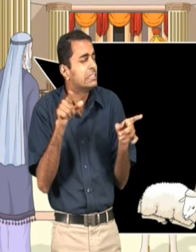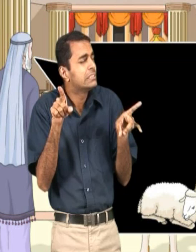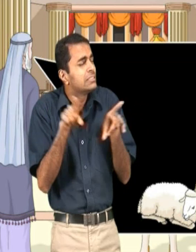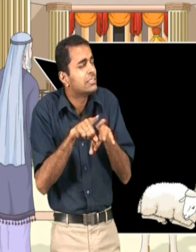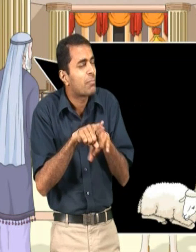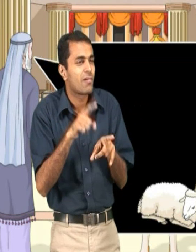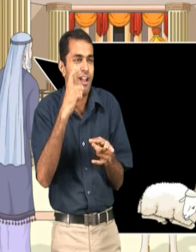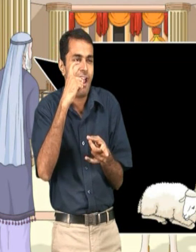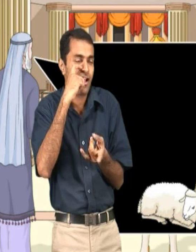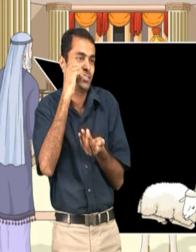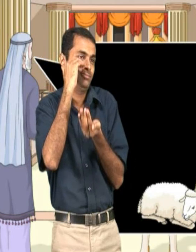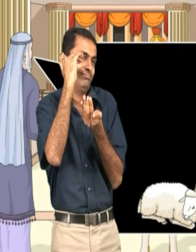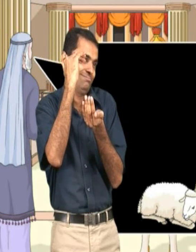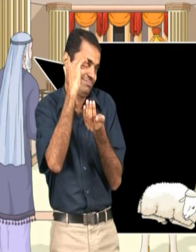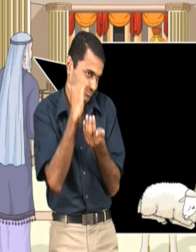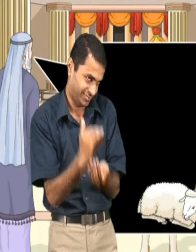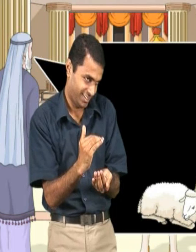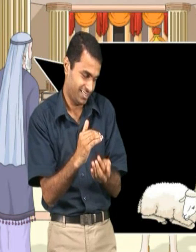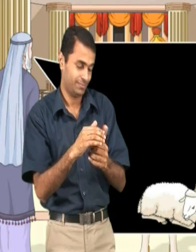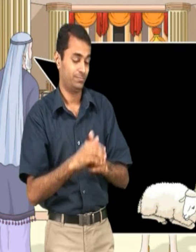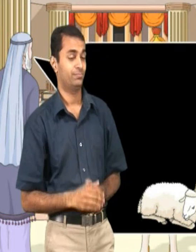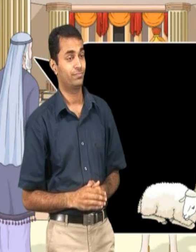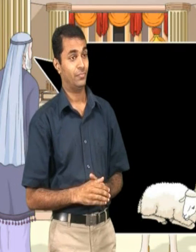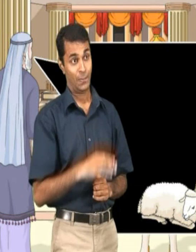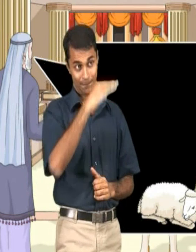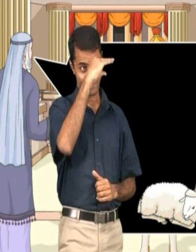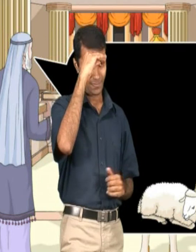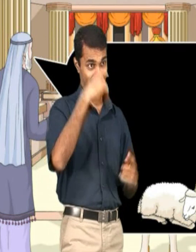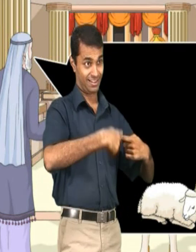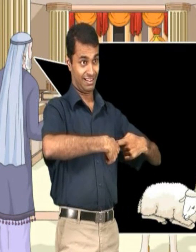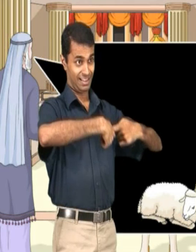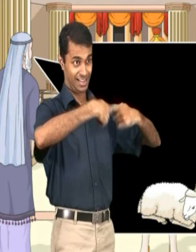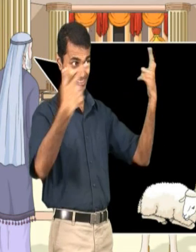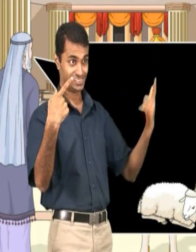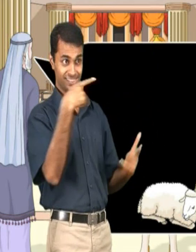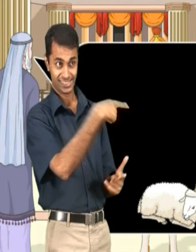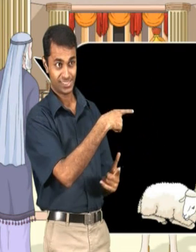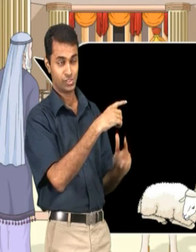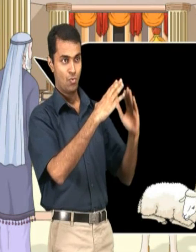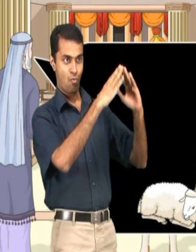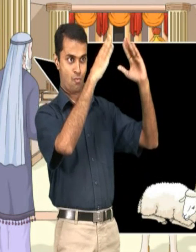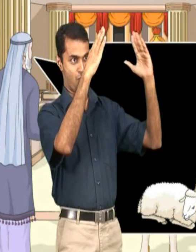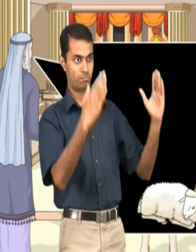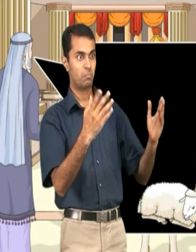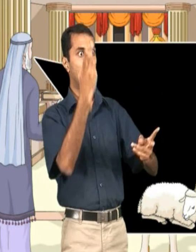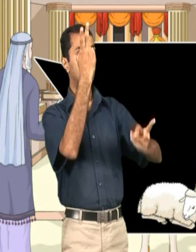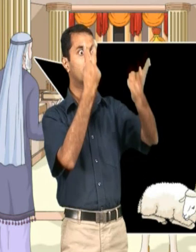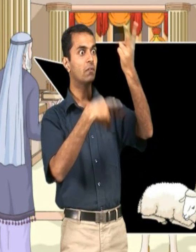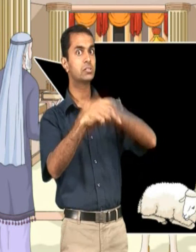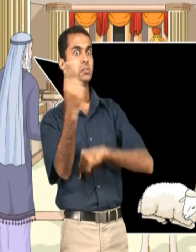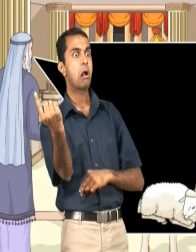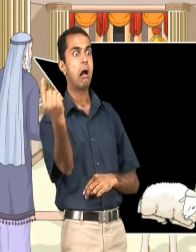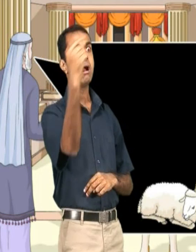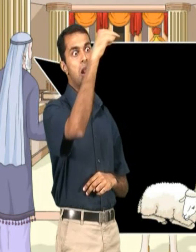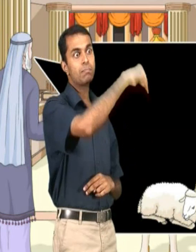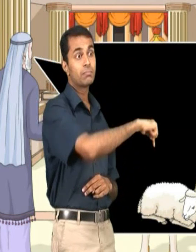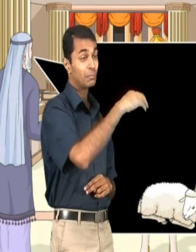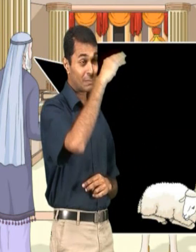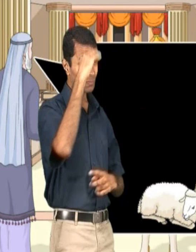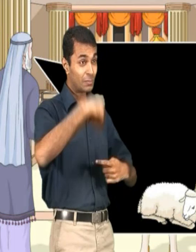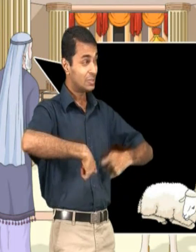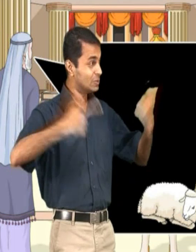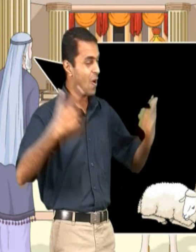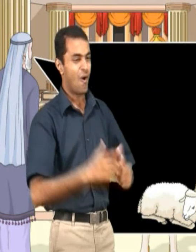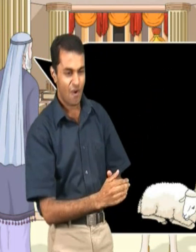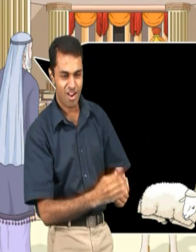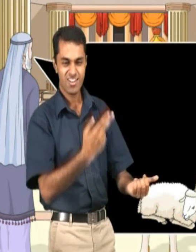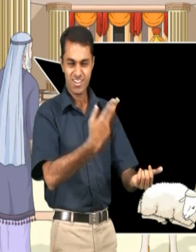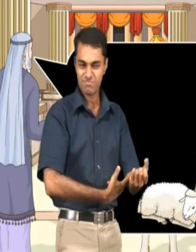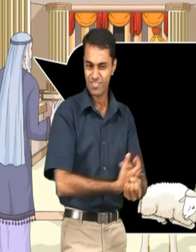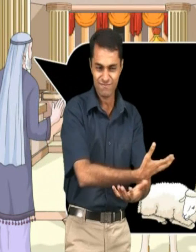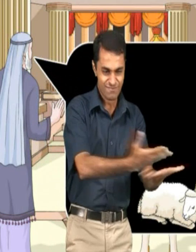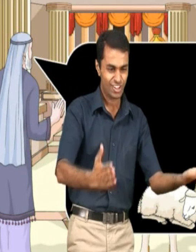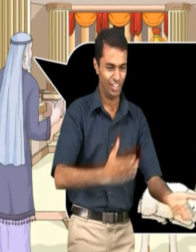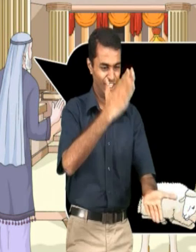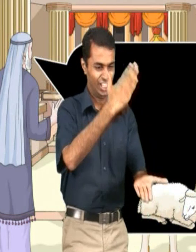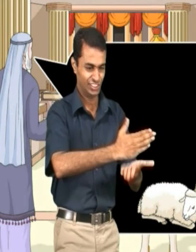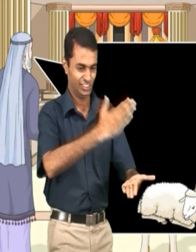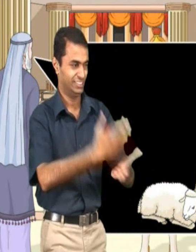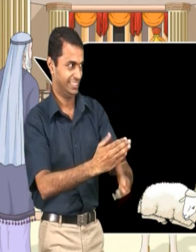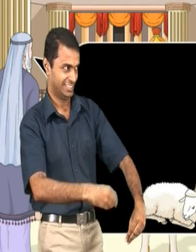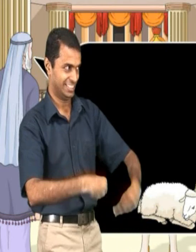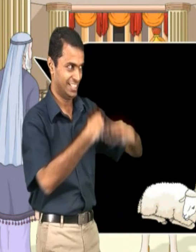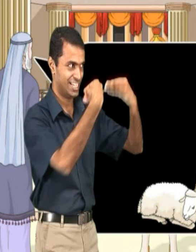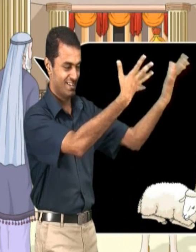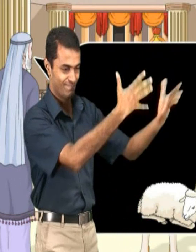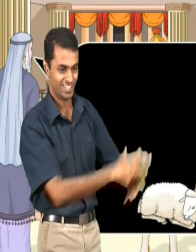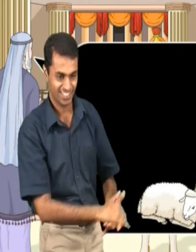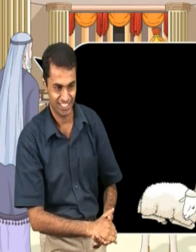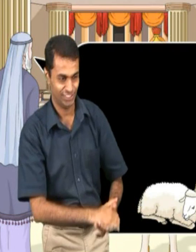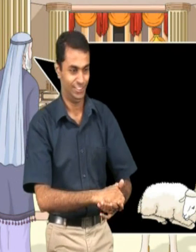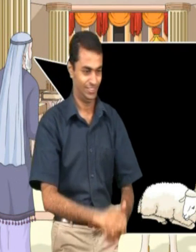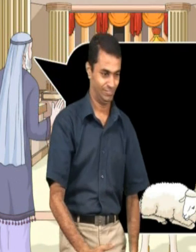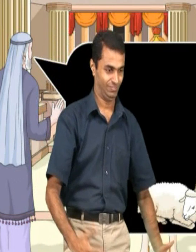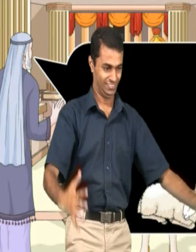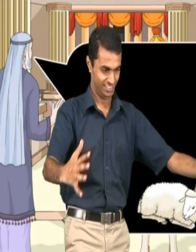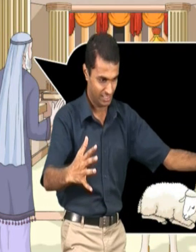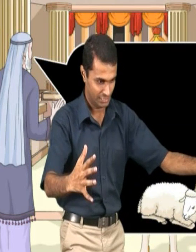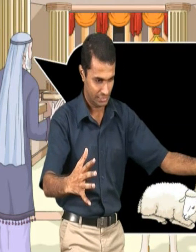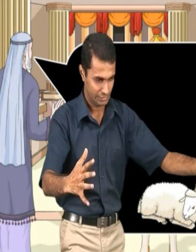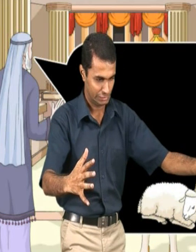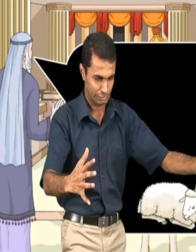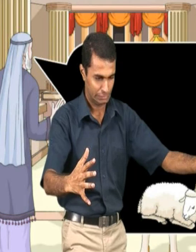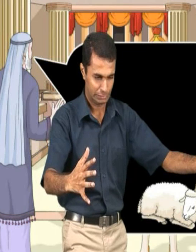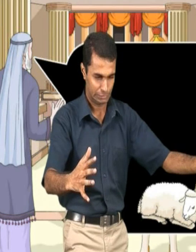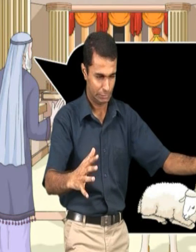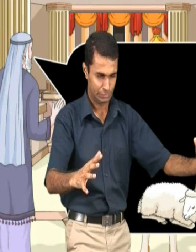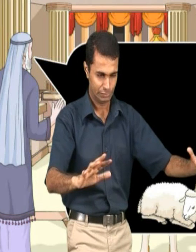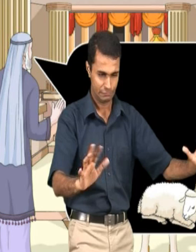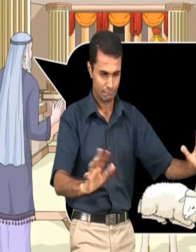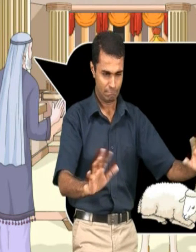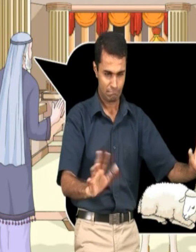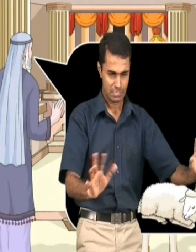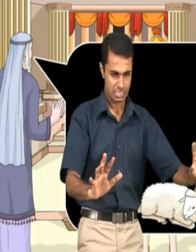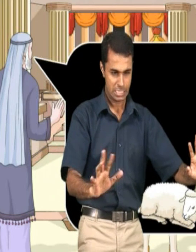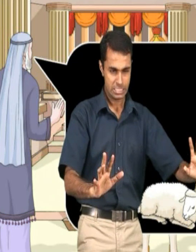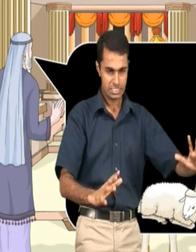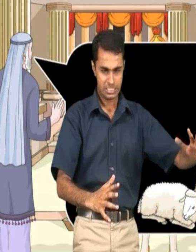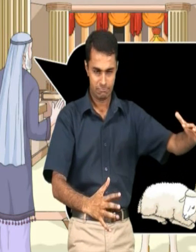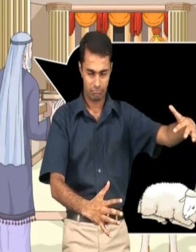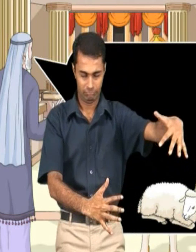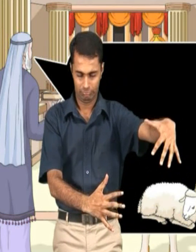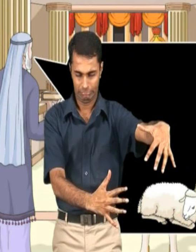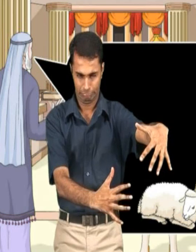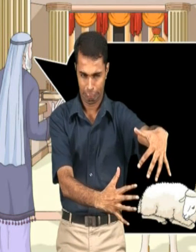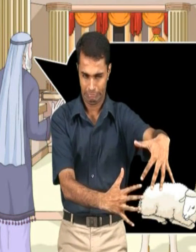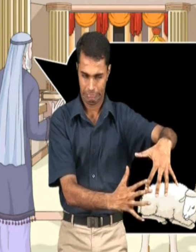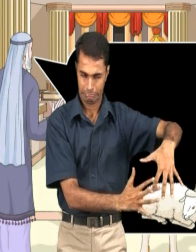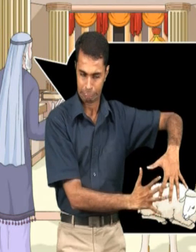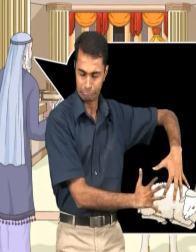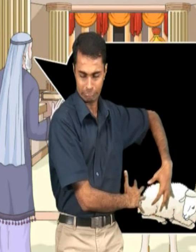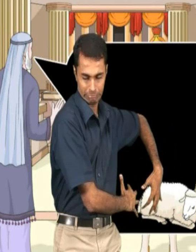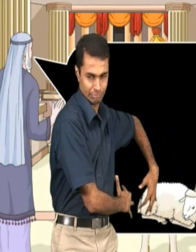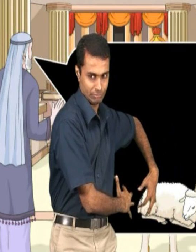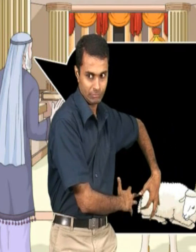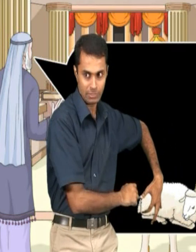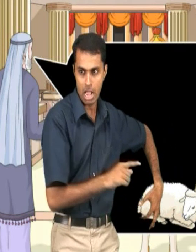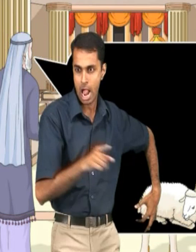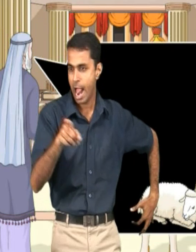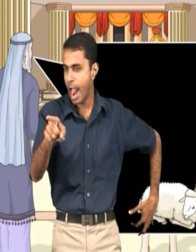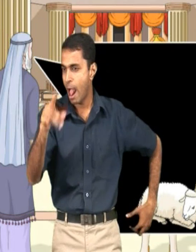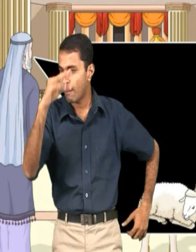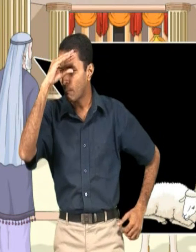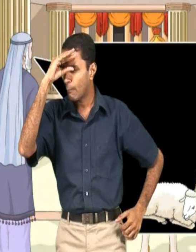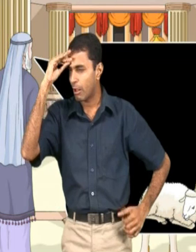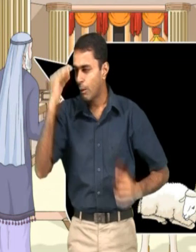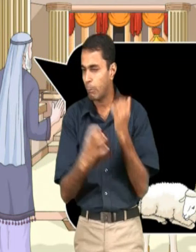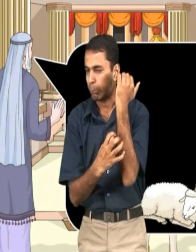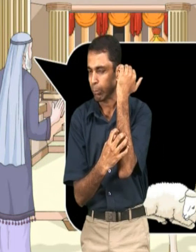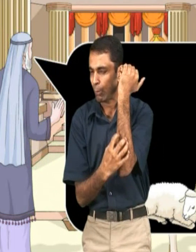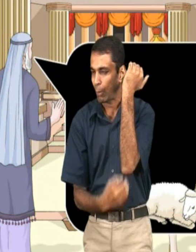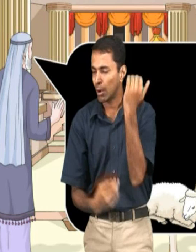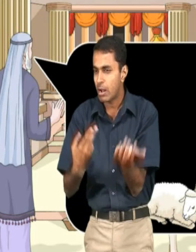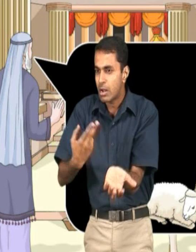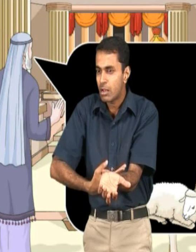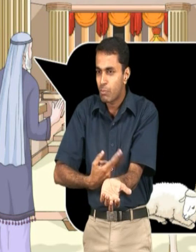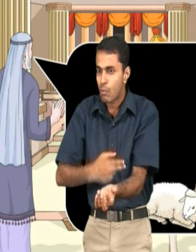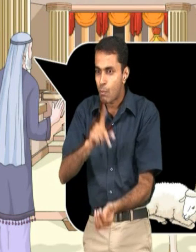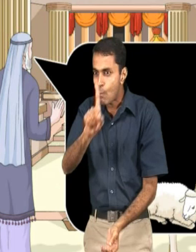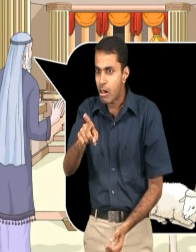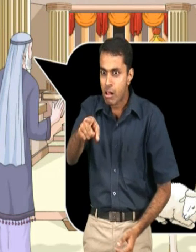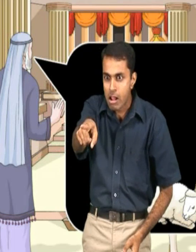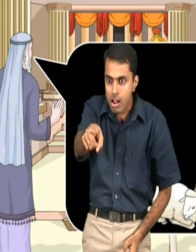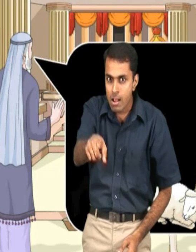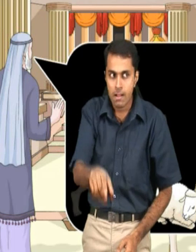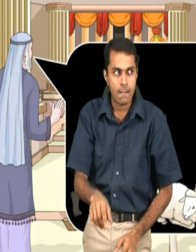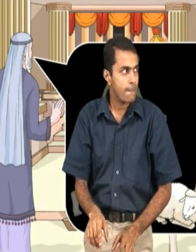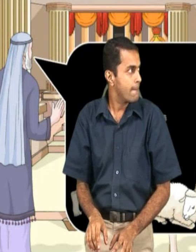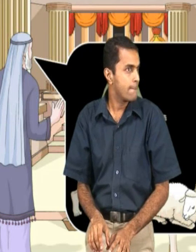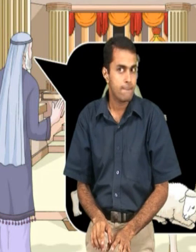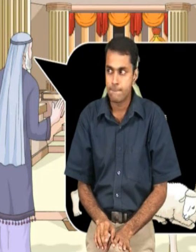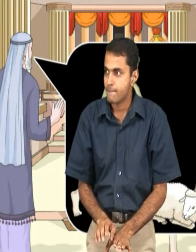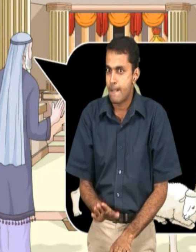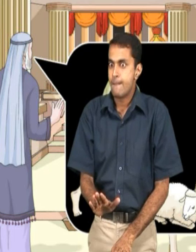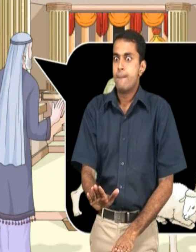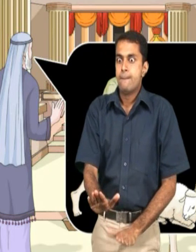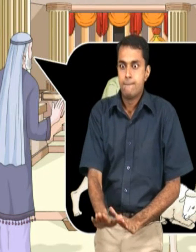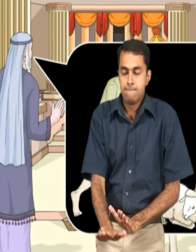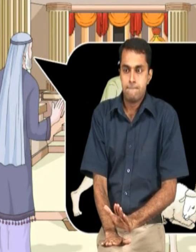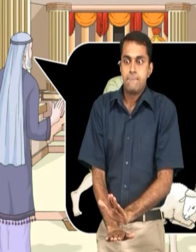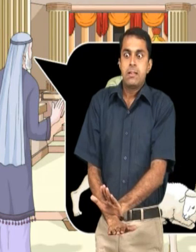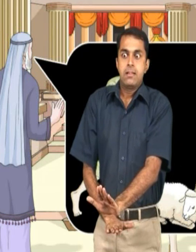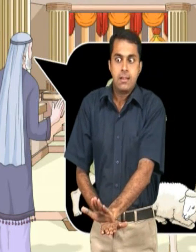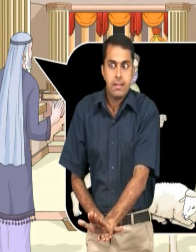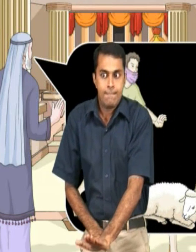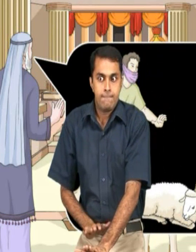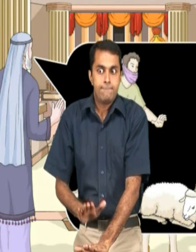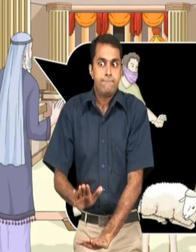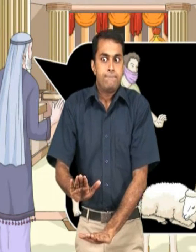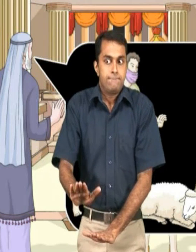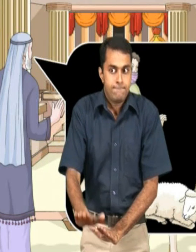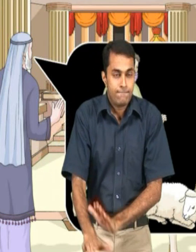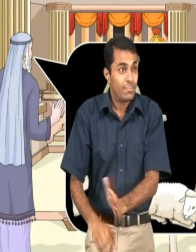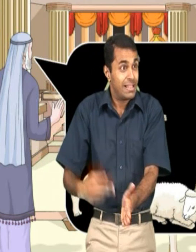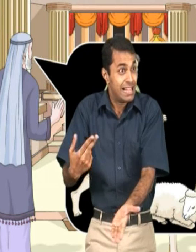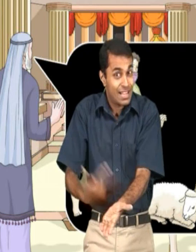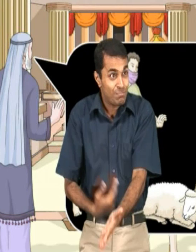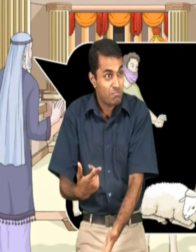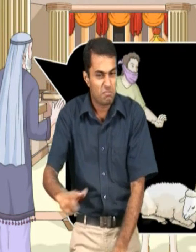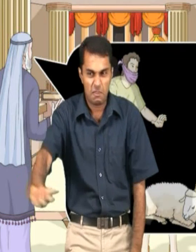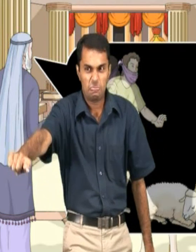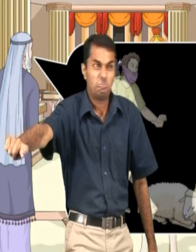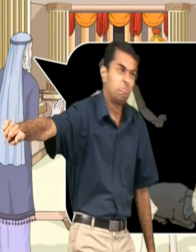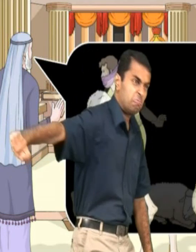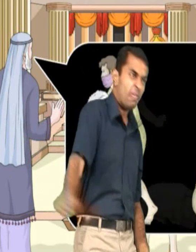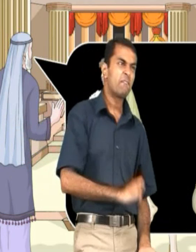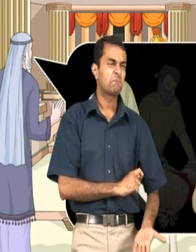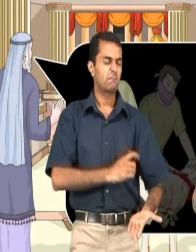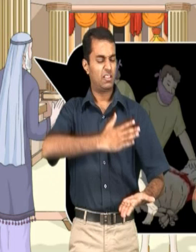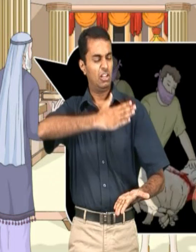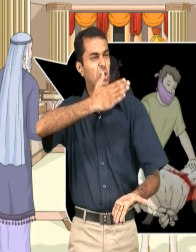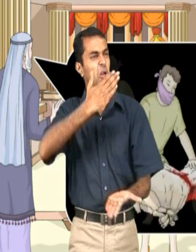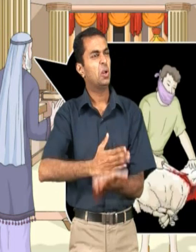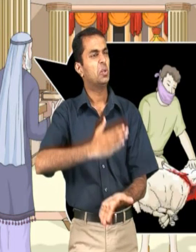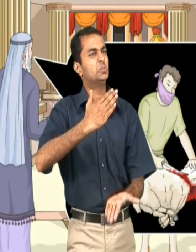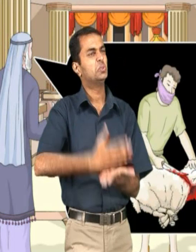Now a traveler came to the rich man, who refrained from taking one of his own sheep or cattle to prepare for the traveler who had come to him.